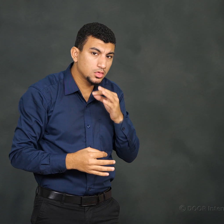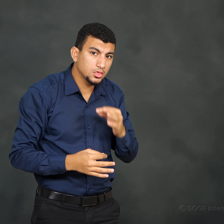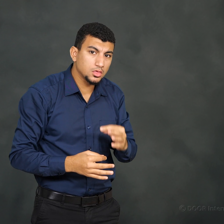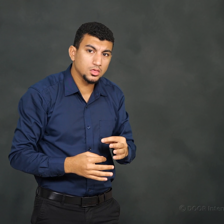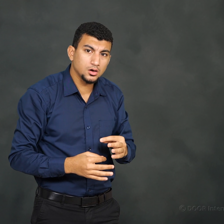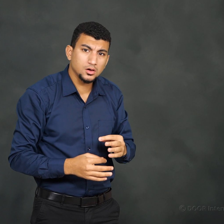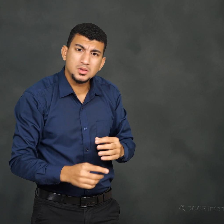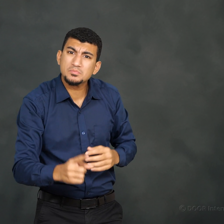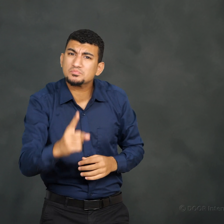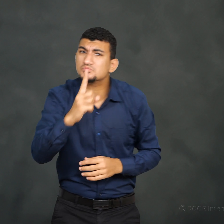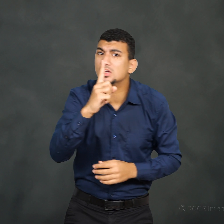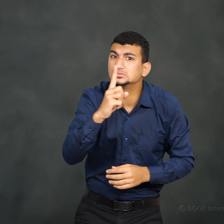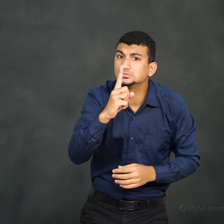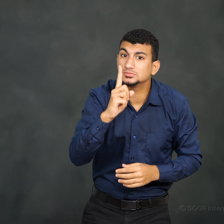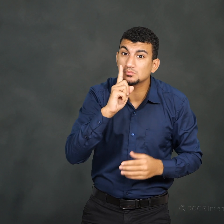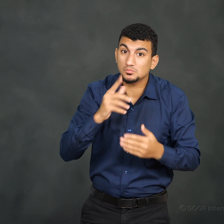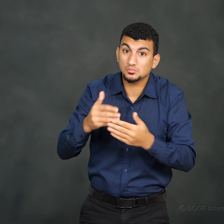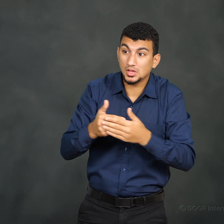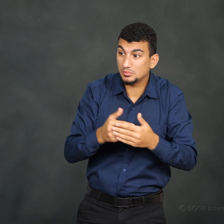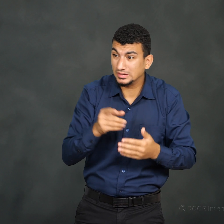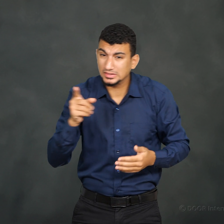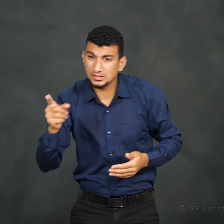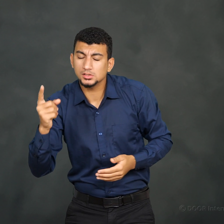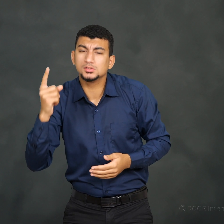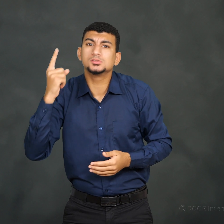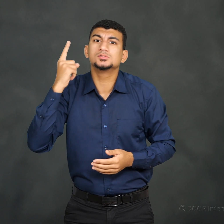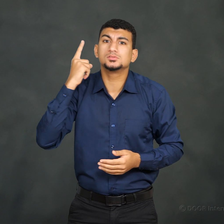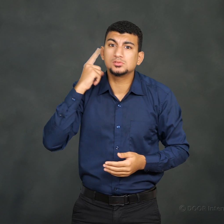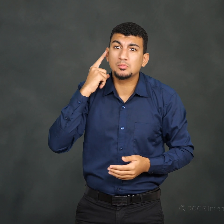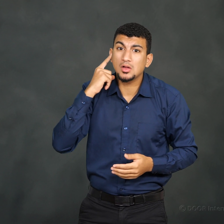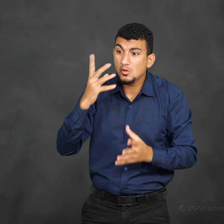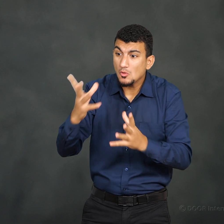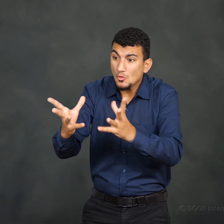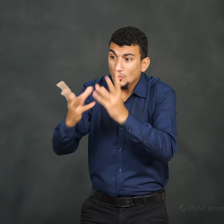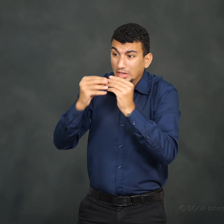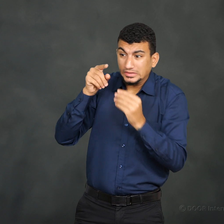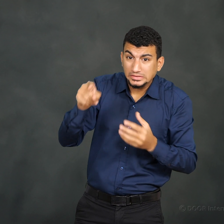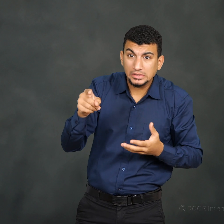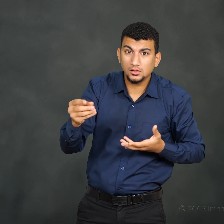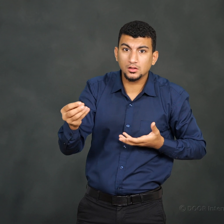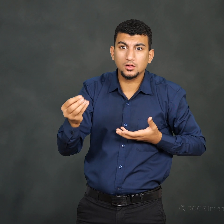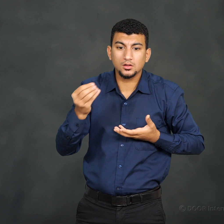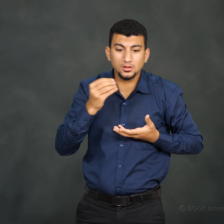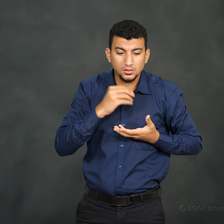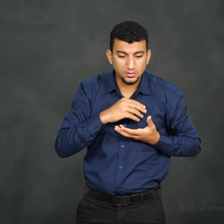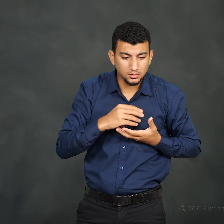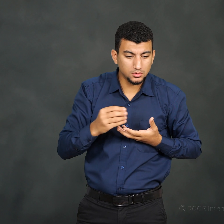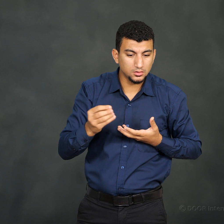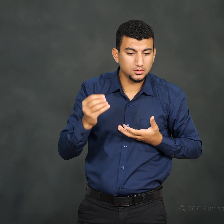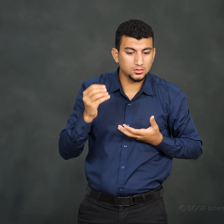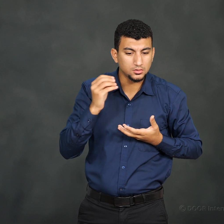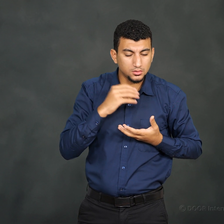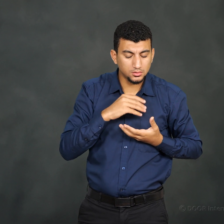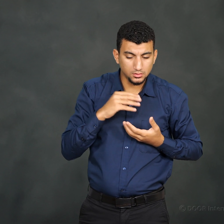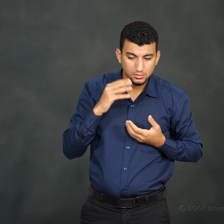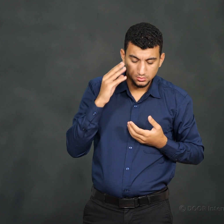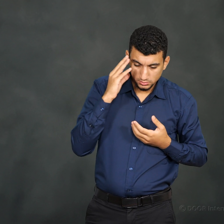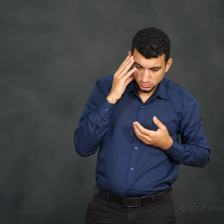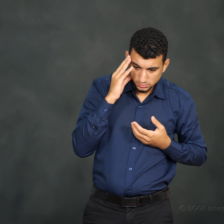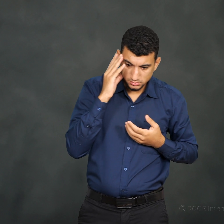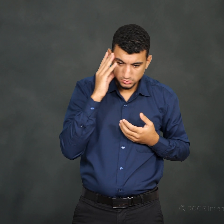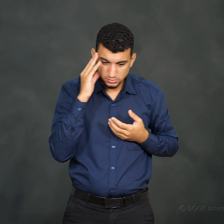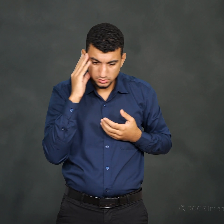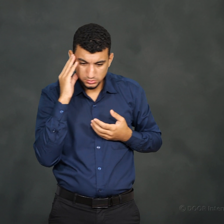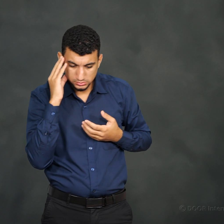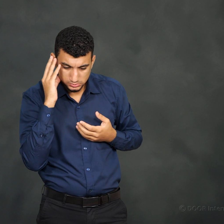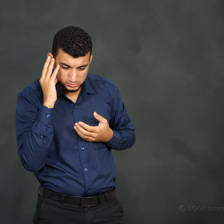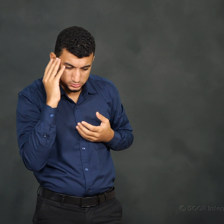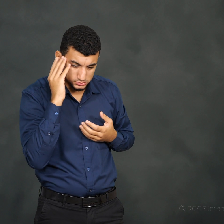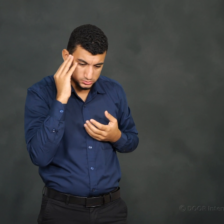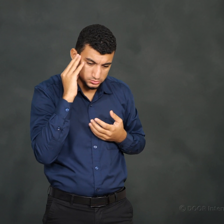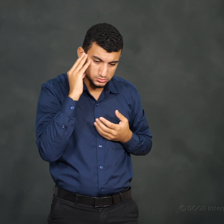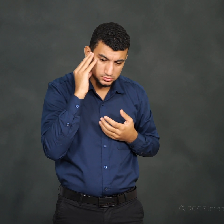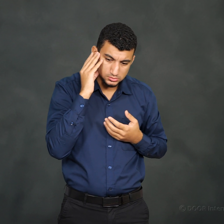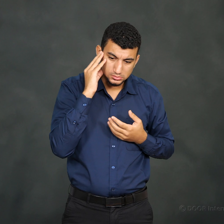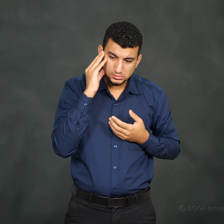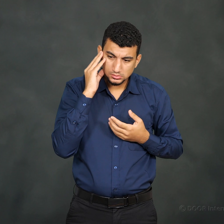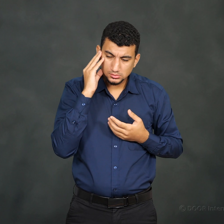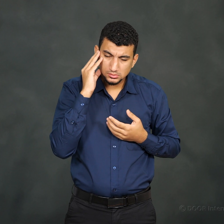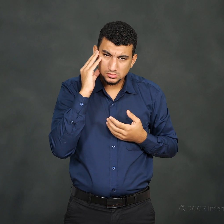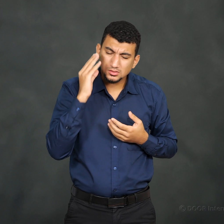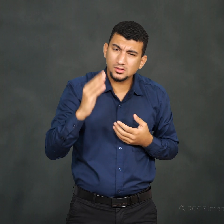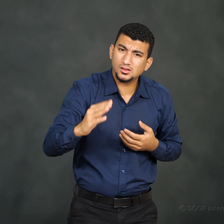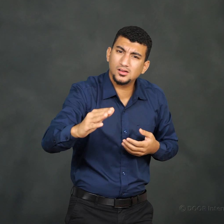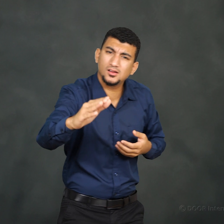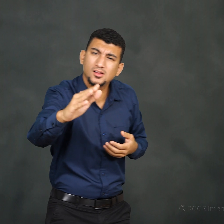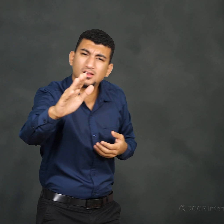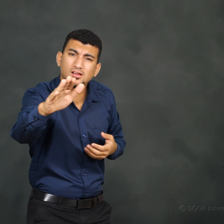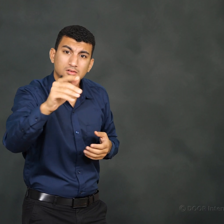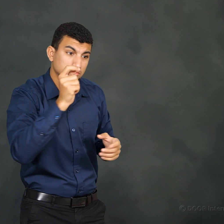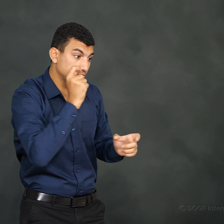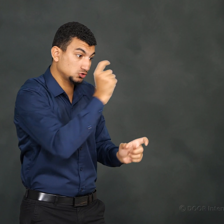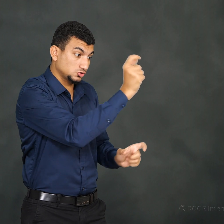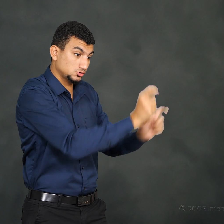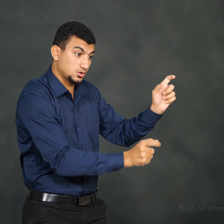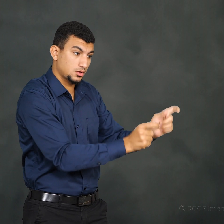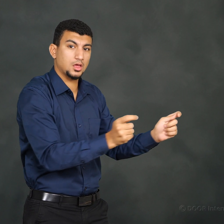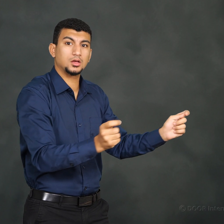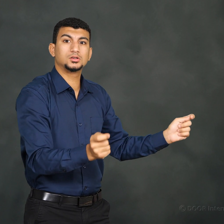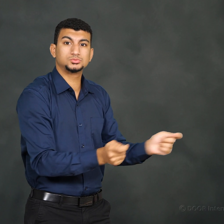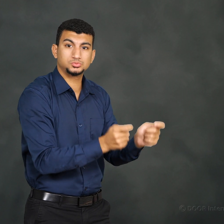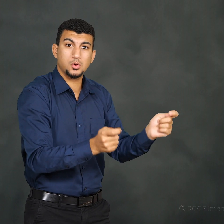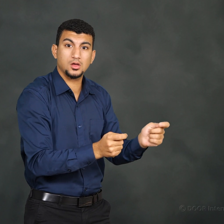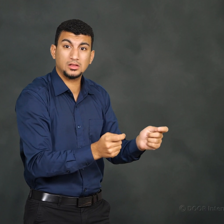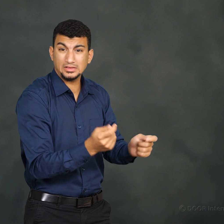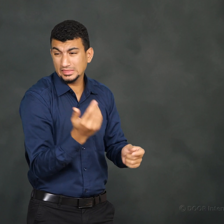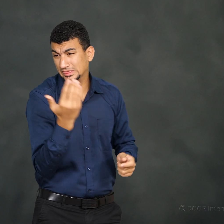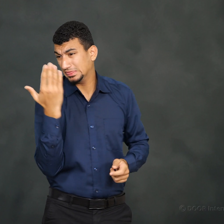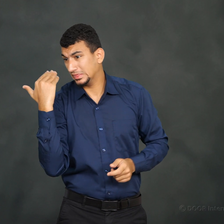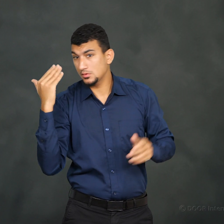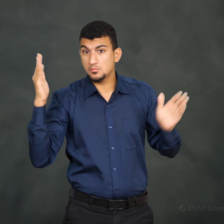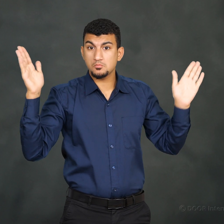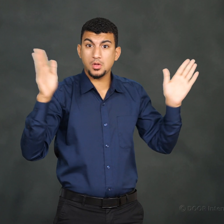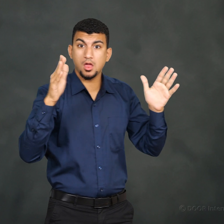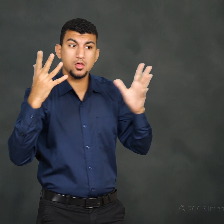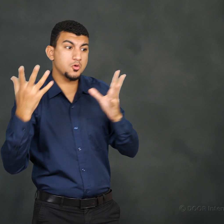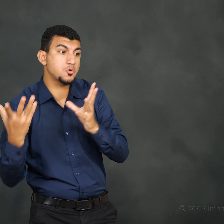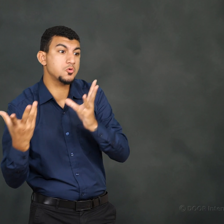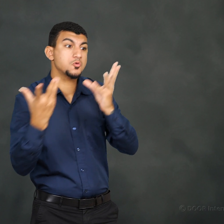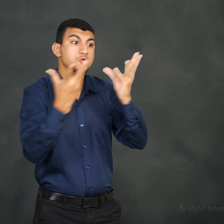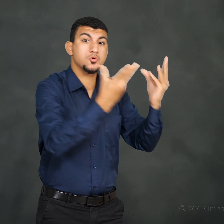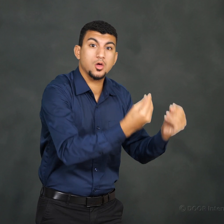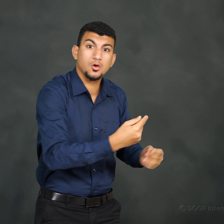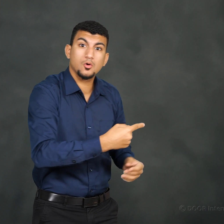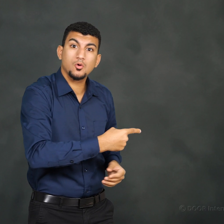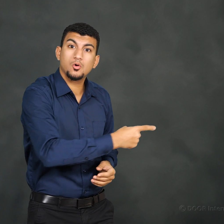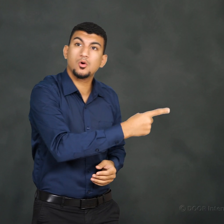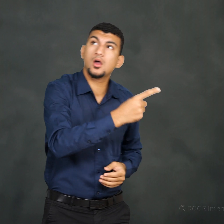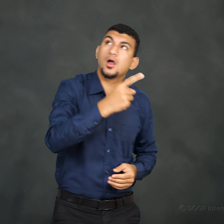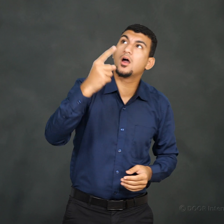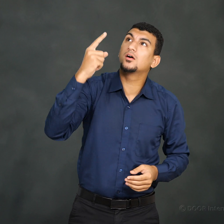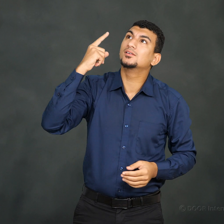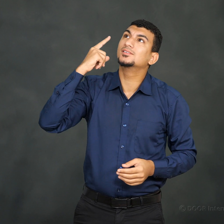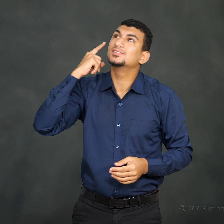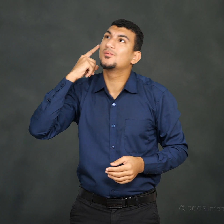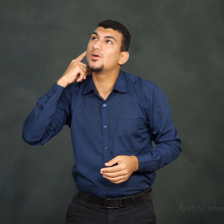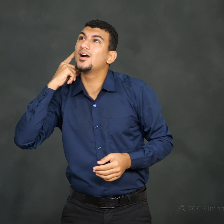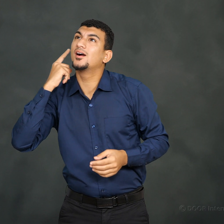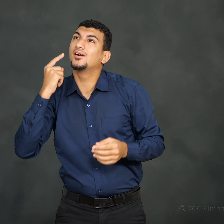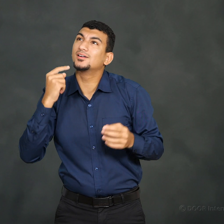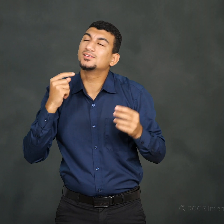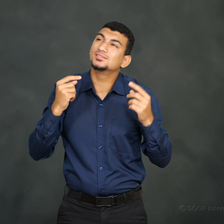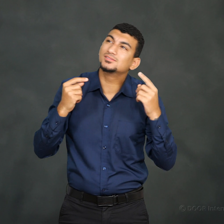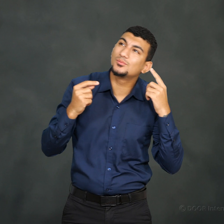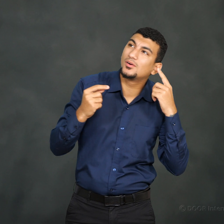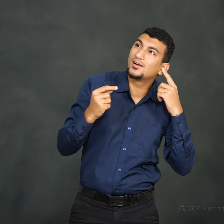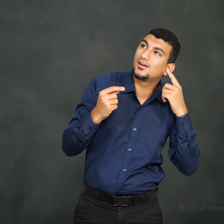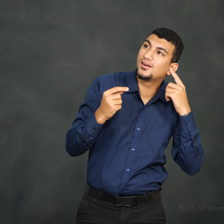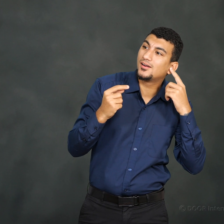But Mary treasured up all these things and pondered them in her heart.